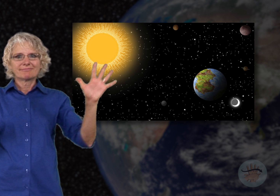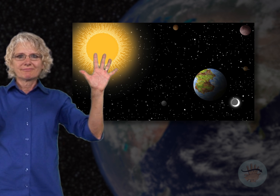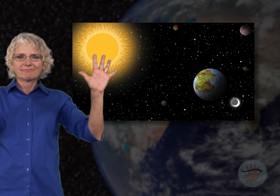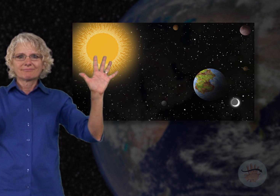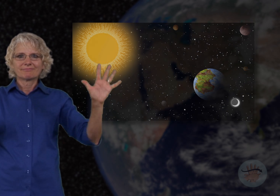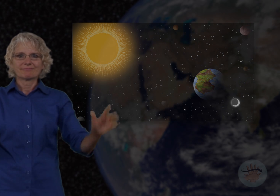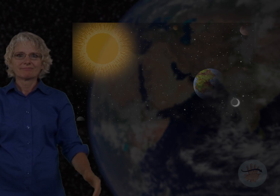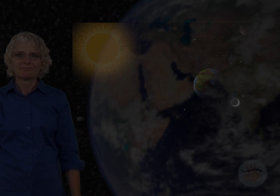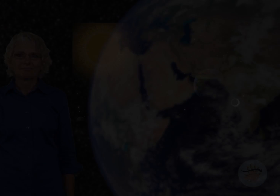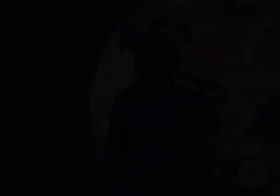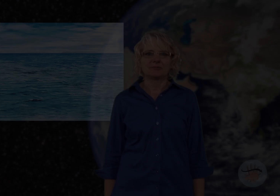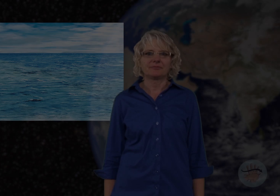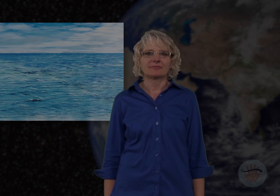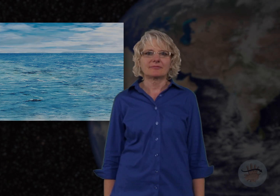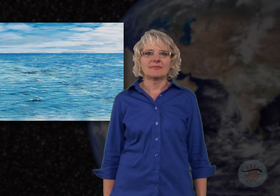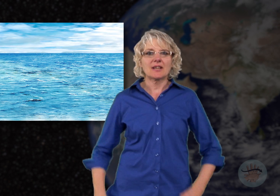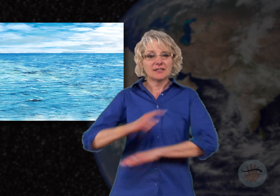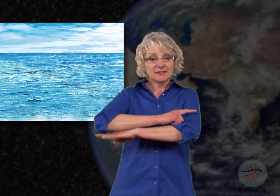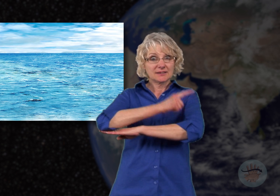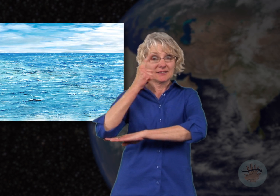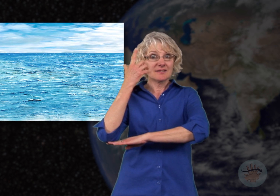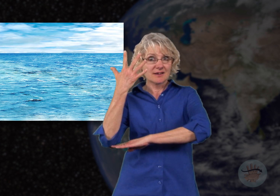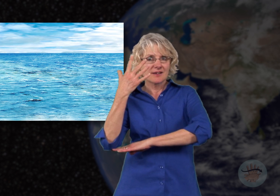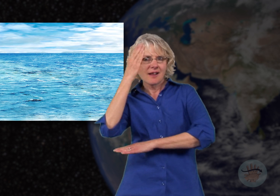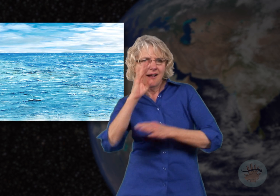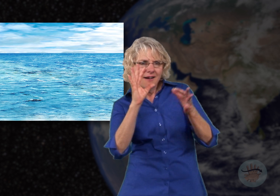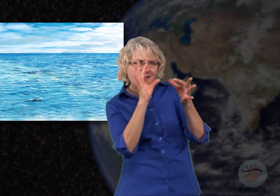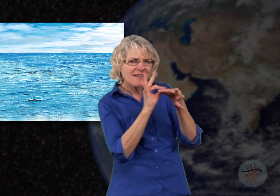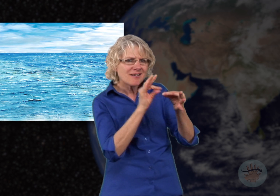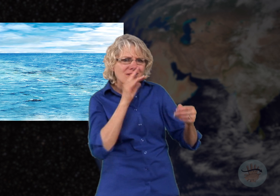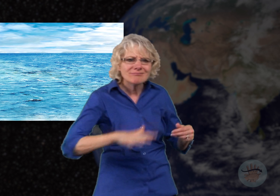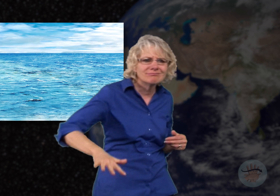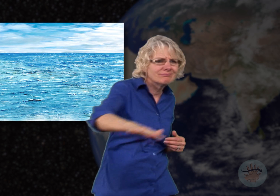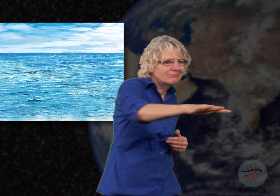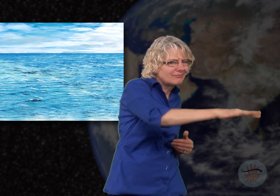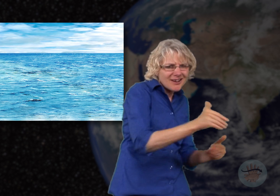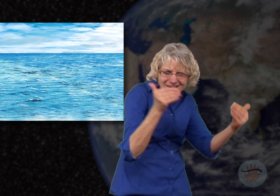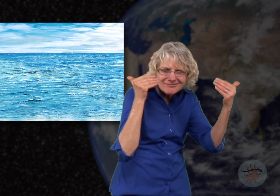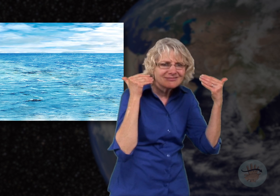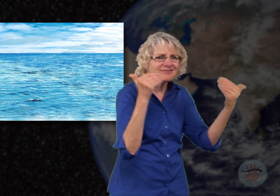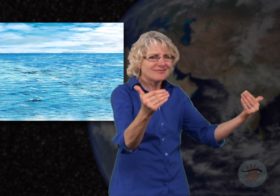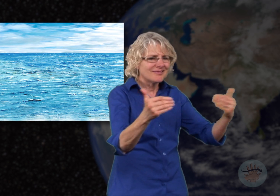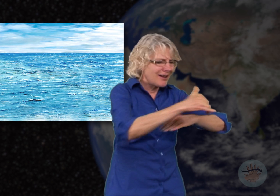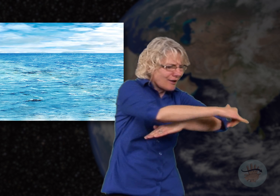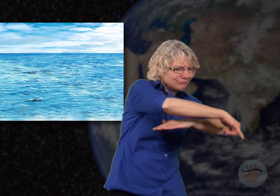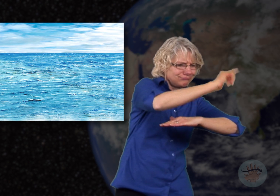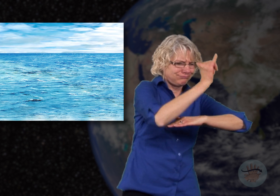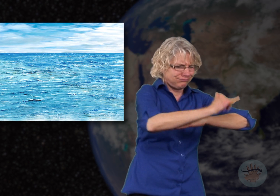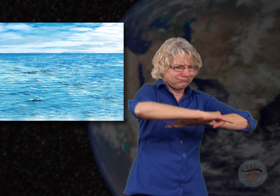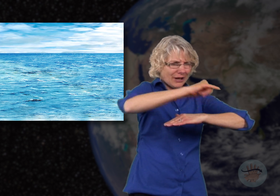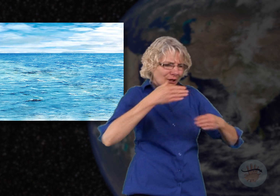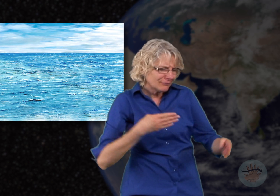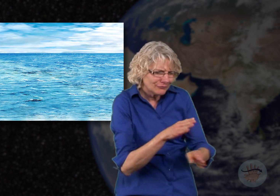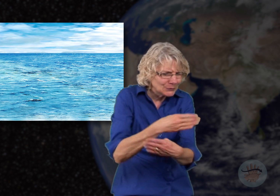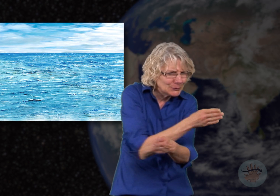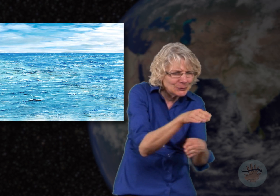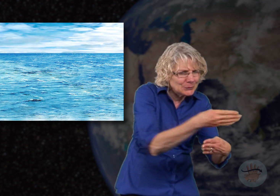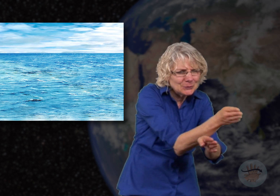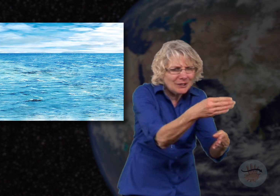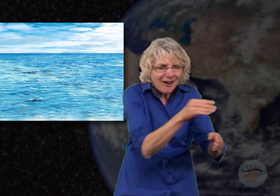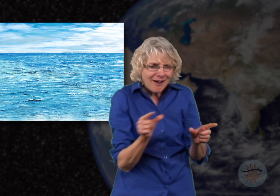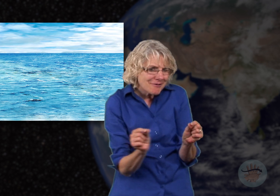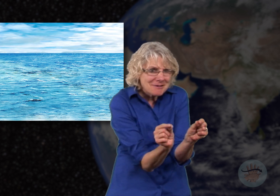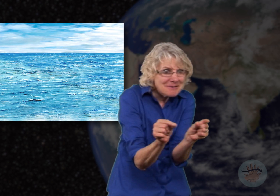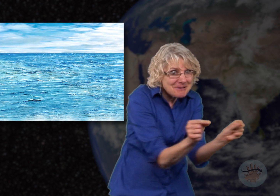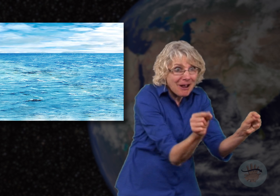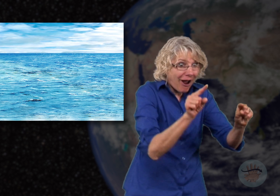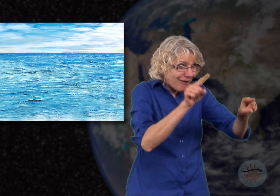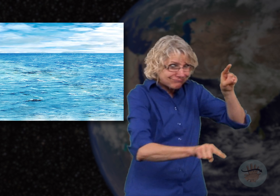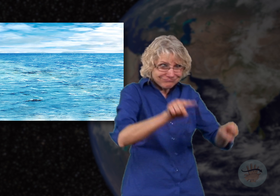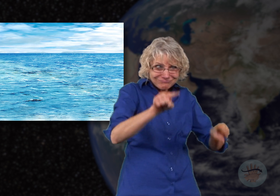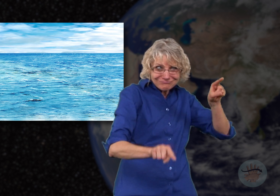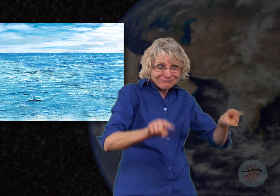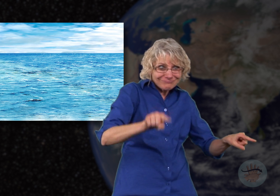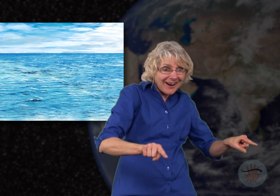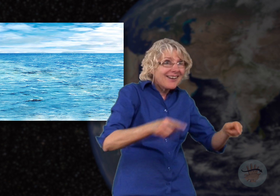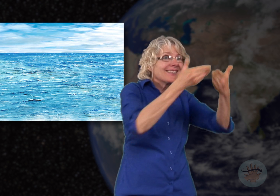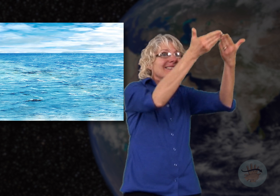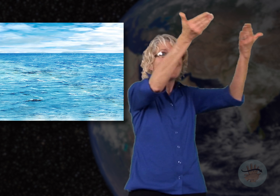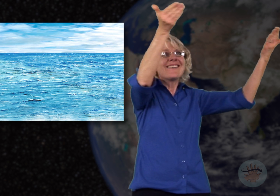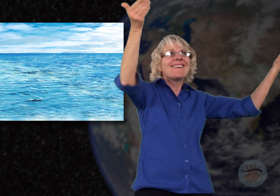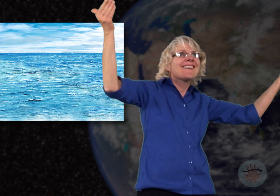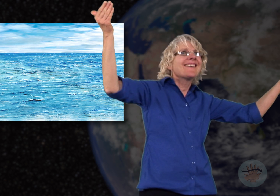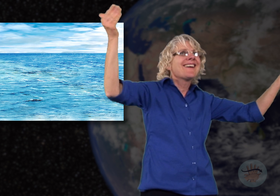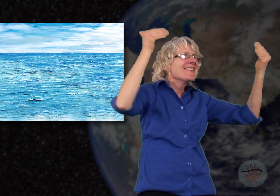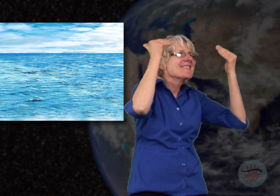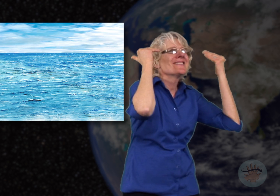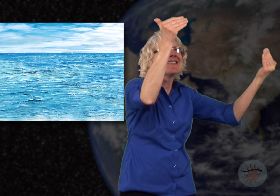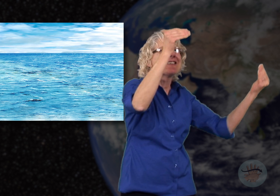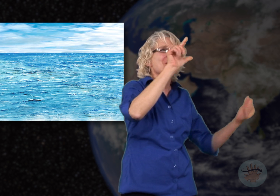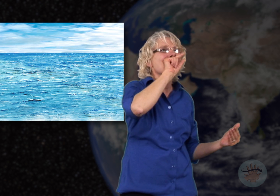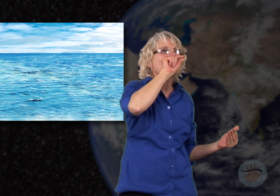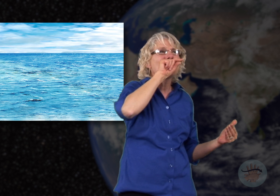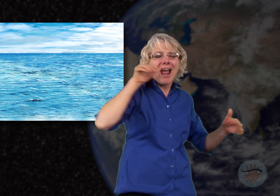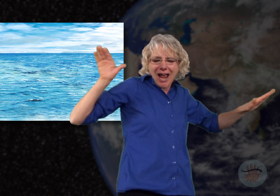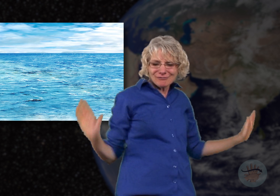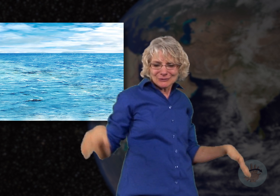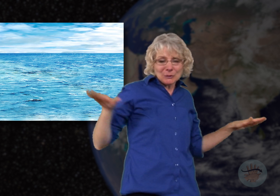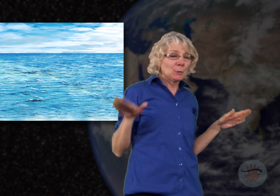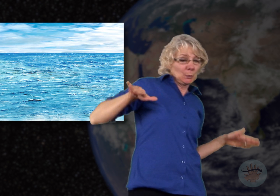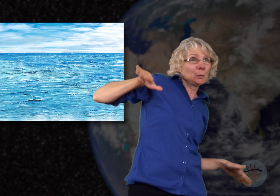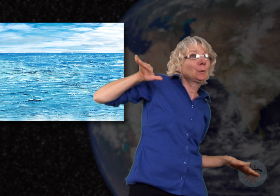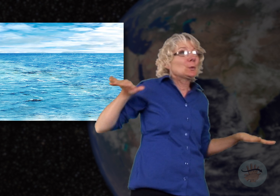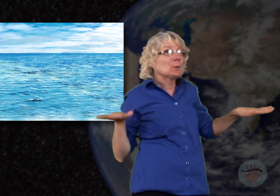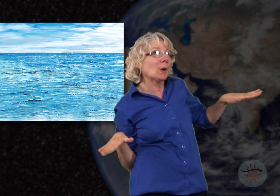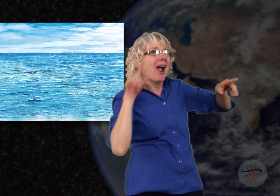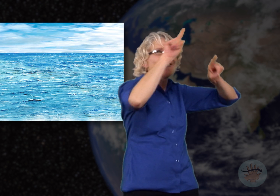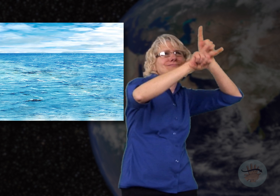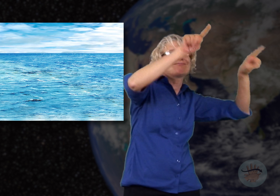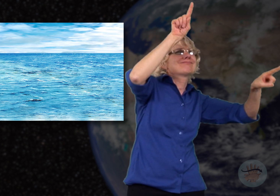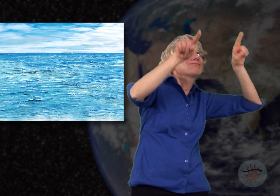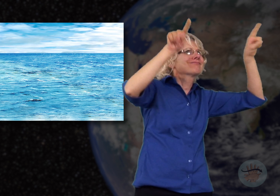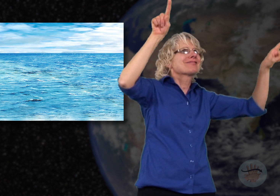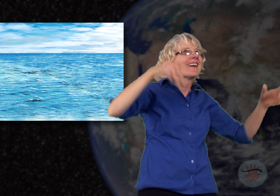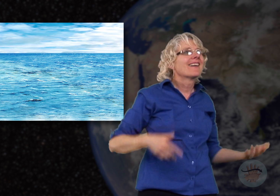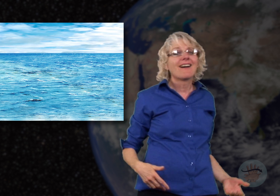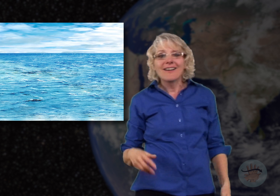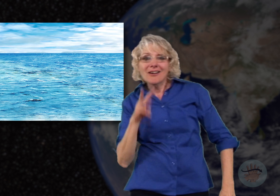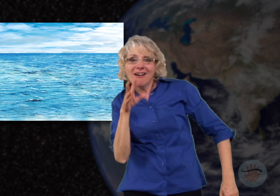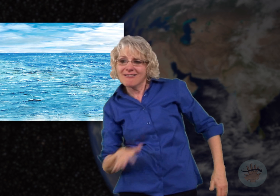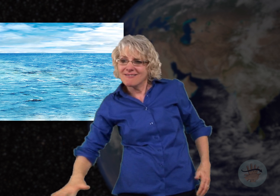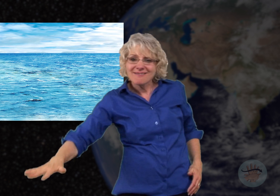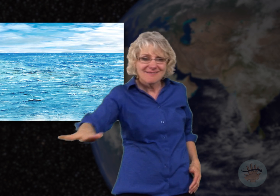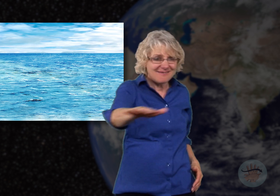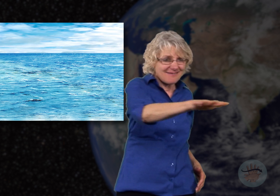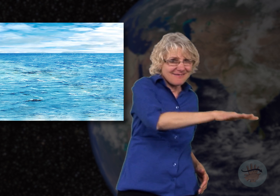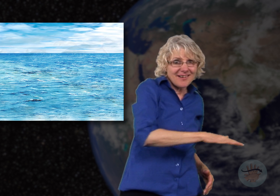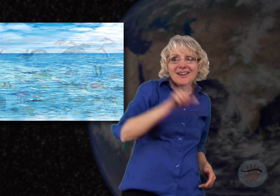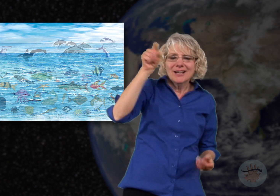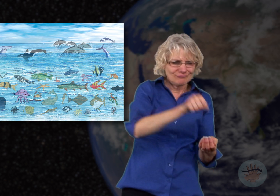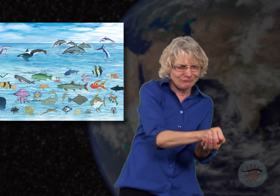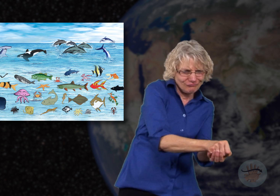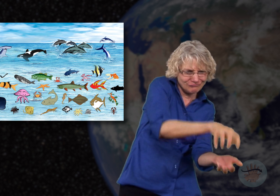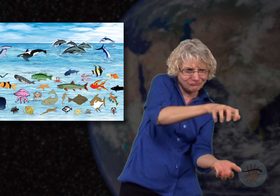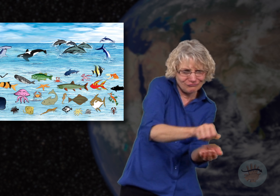And God said, “Let the waters teem with living creatures, and let birds fly above the earth in the open expanse of the sky.”